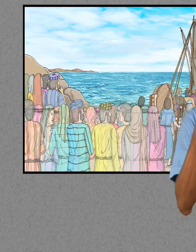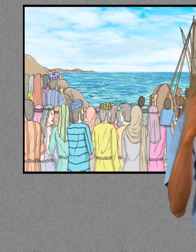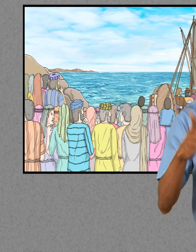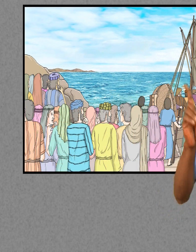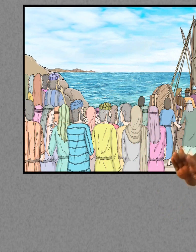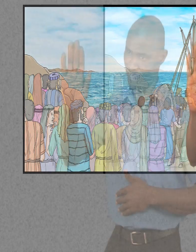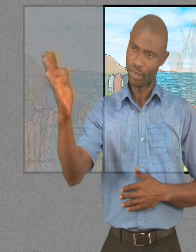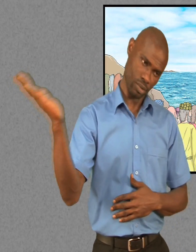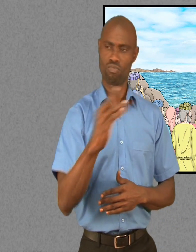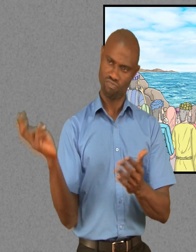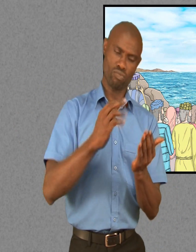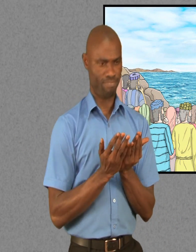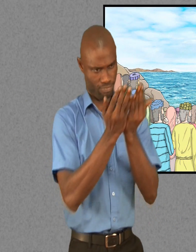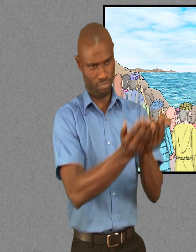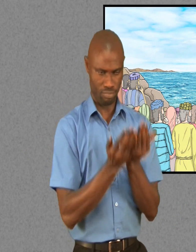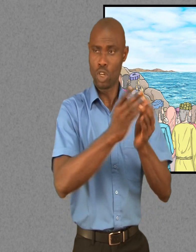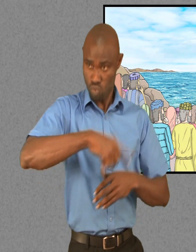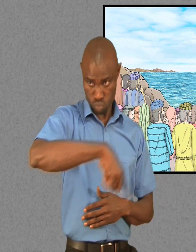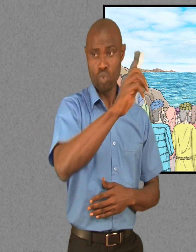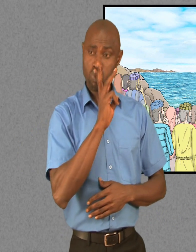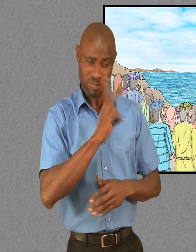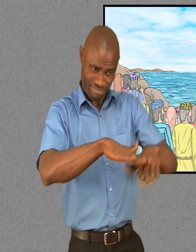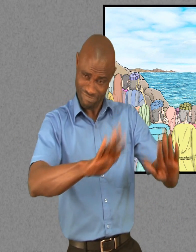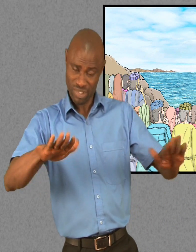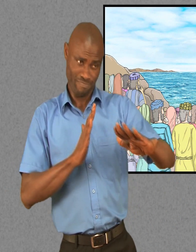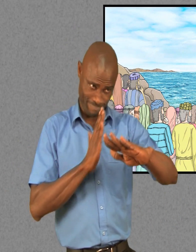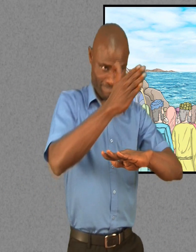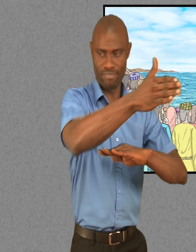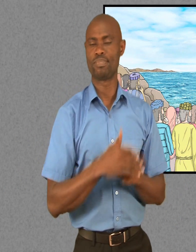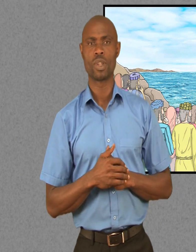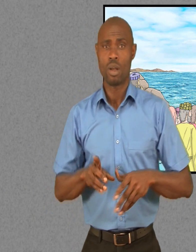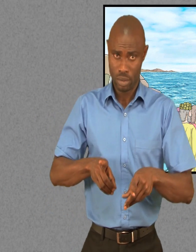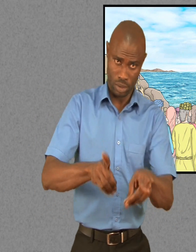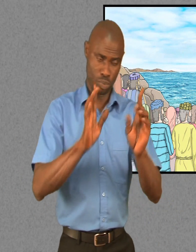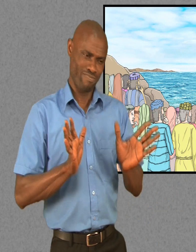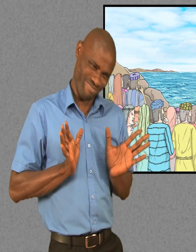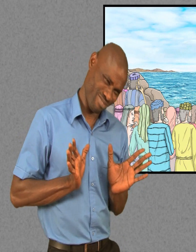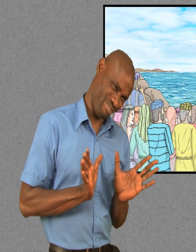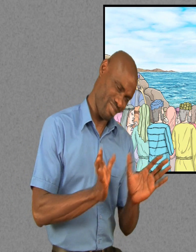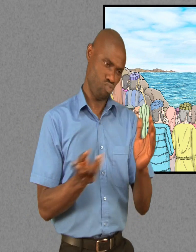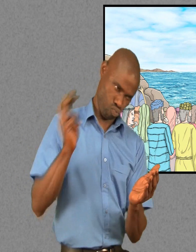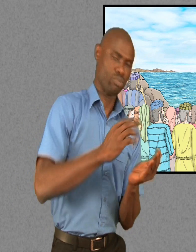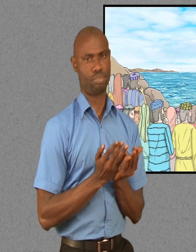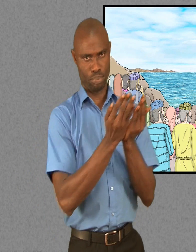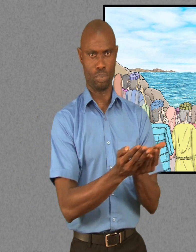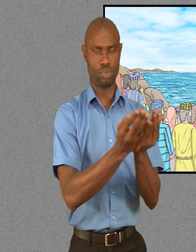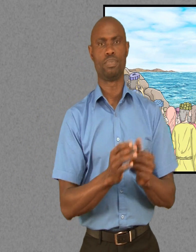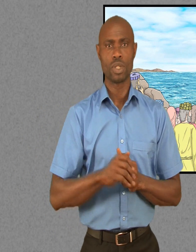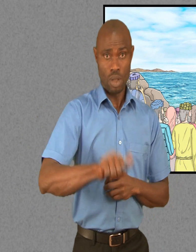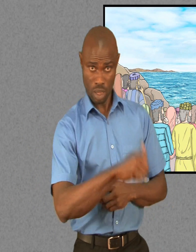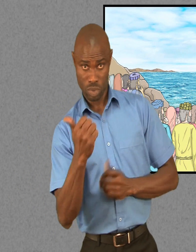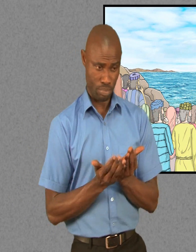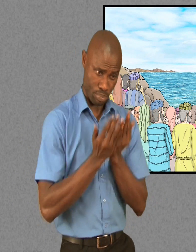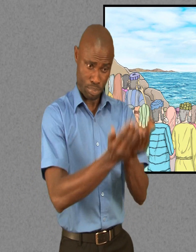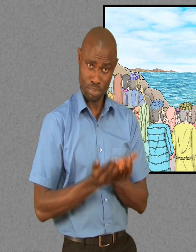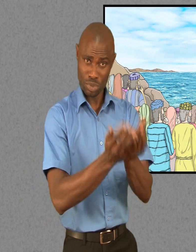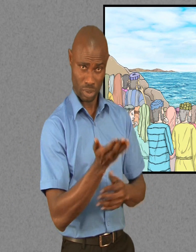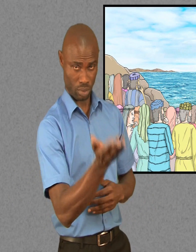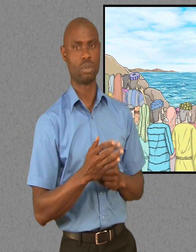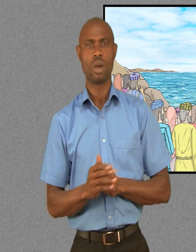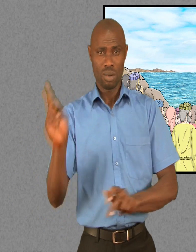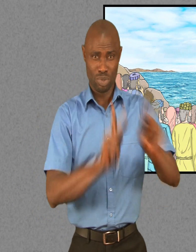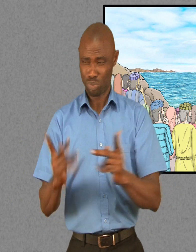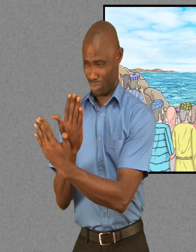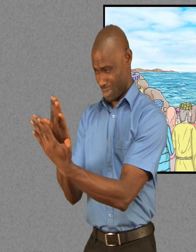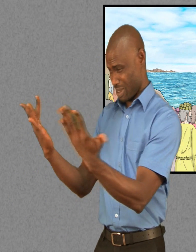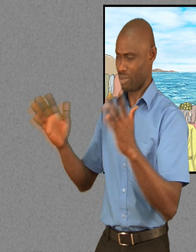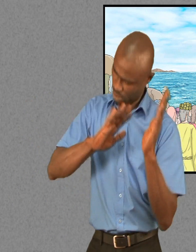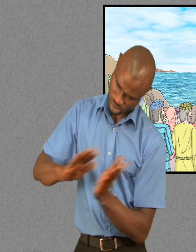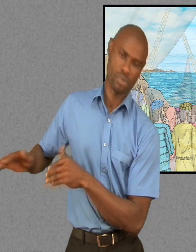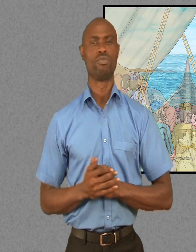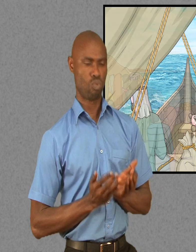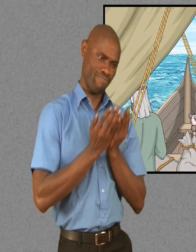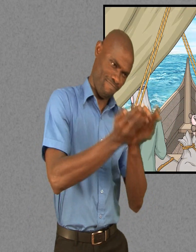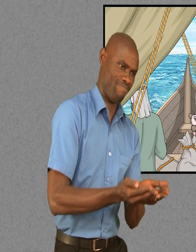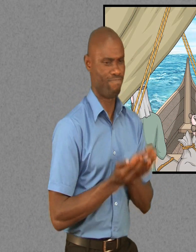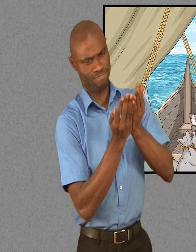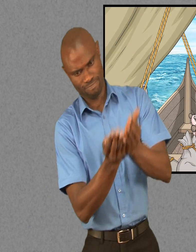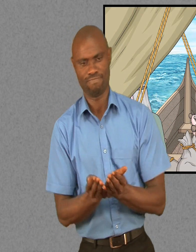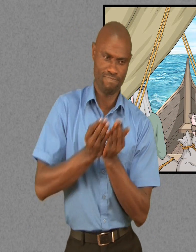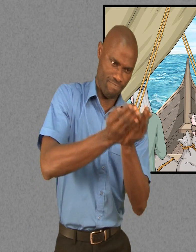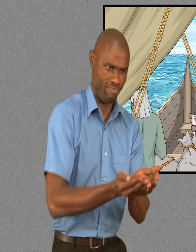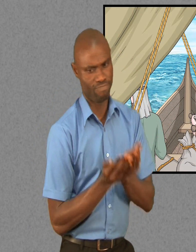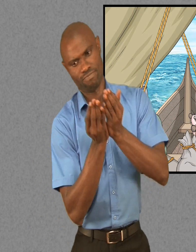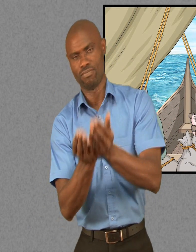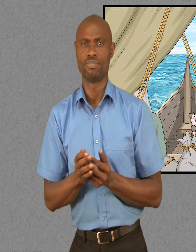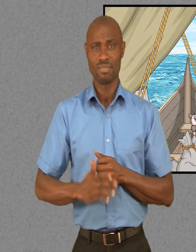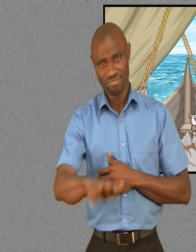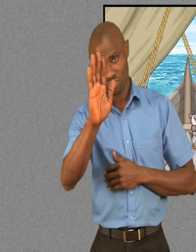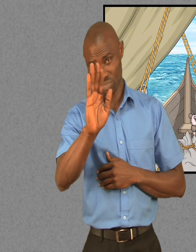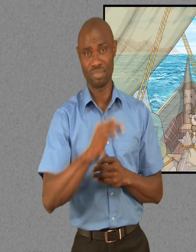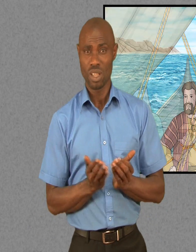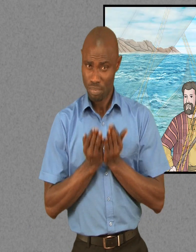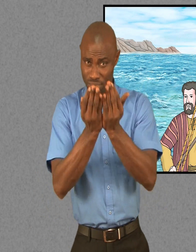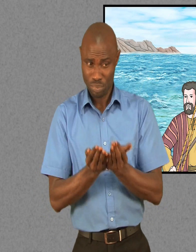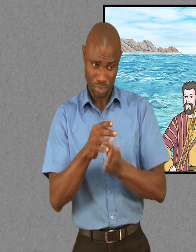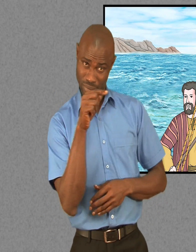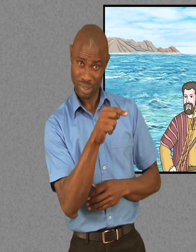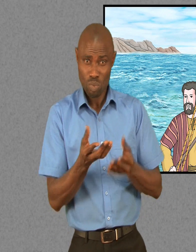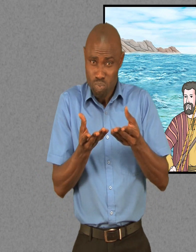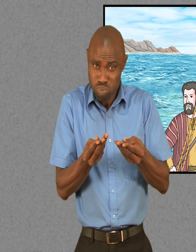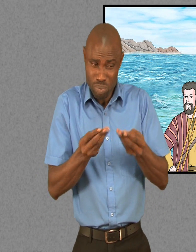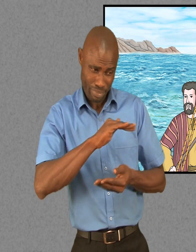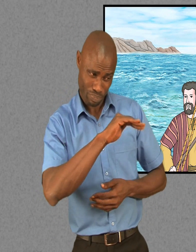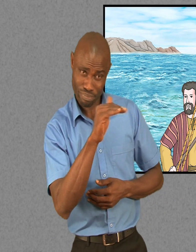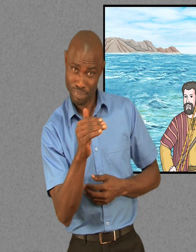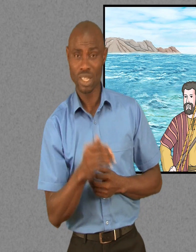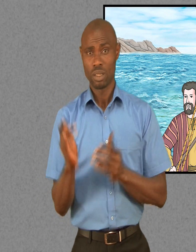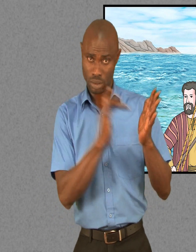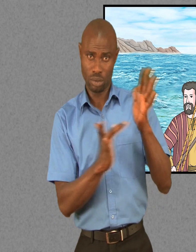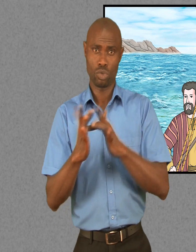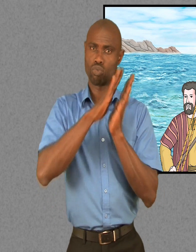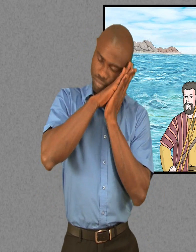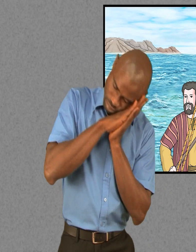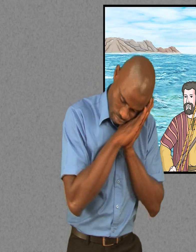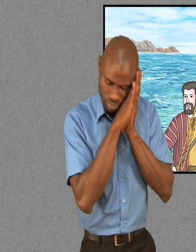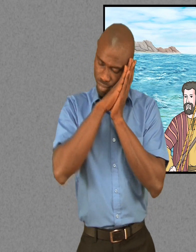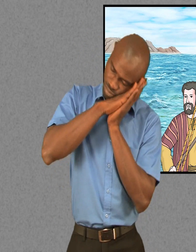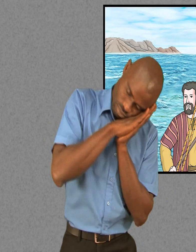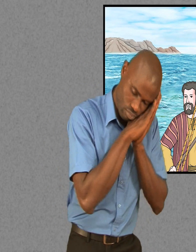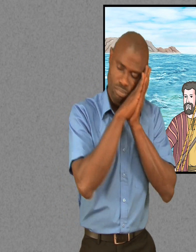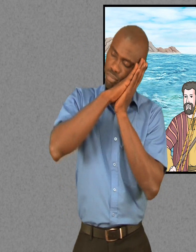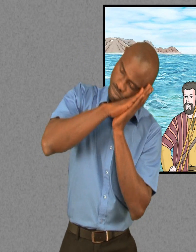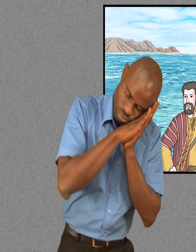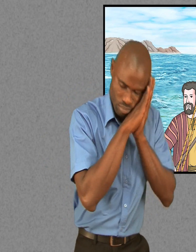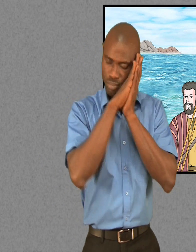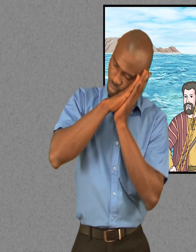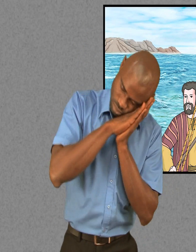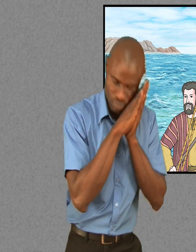After they had dismissed the crowd, they took Jesus with them, since He was already in the boat.